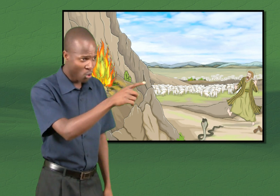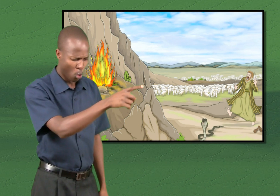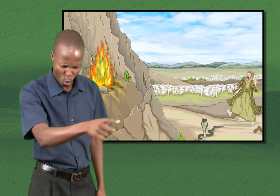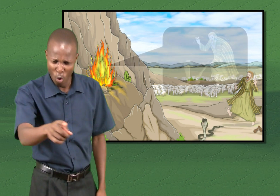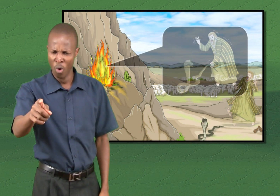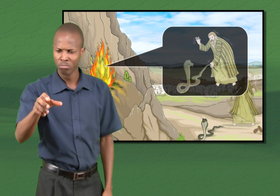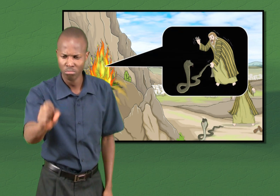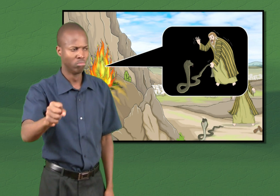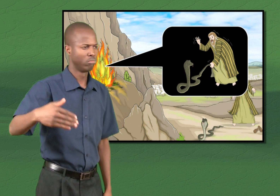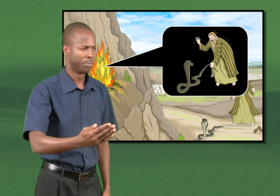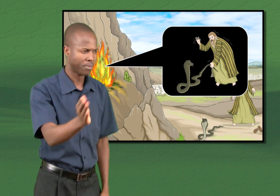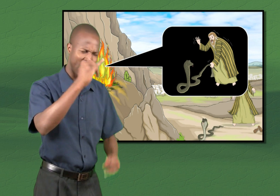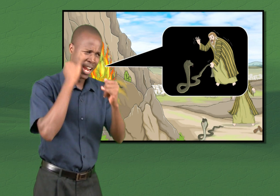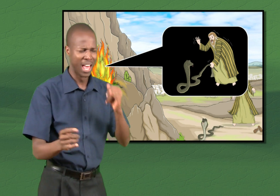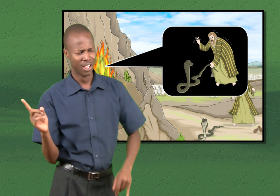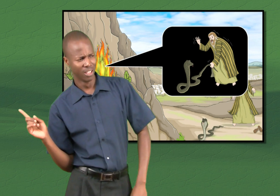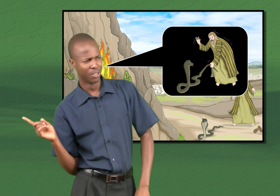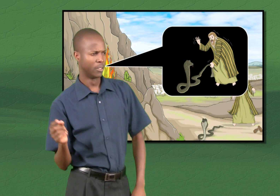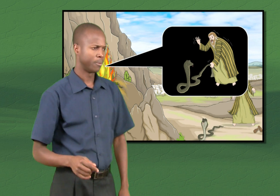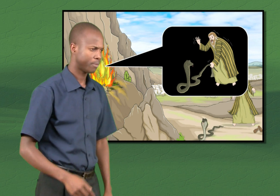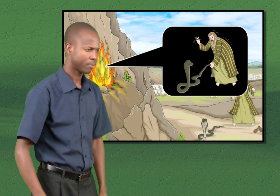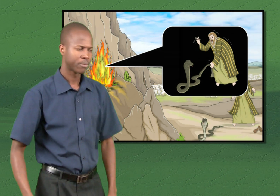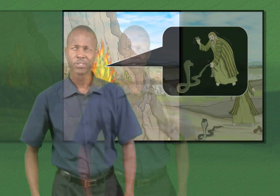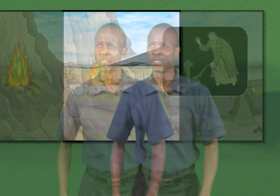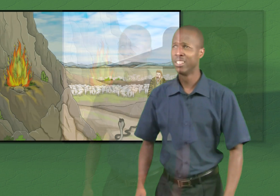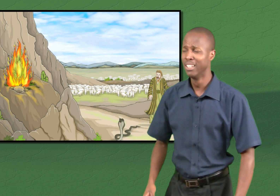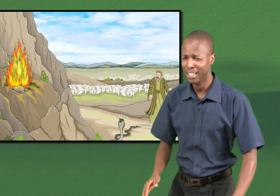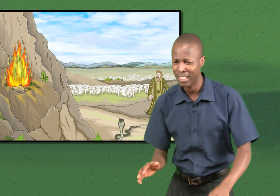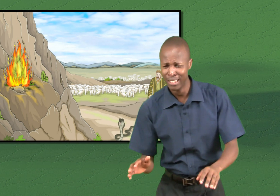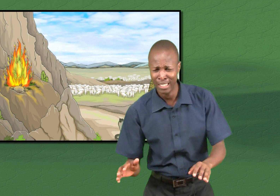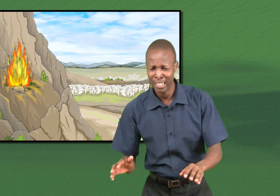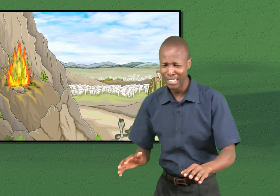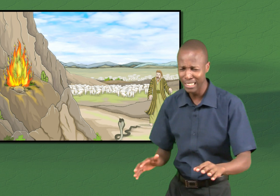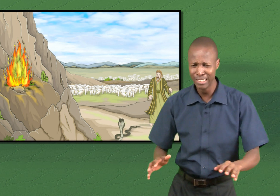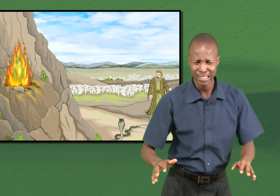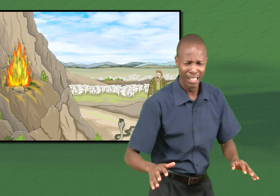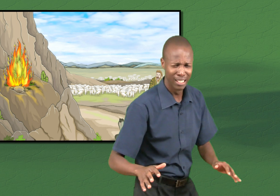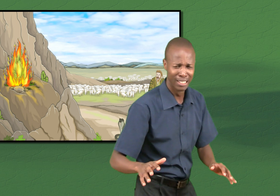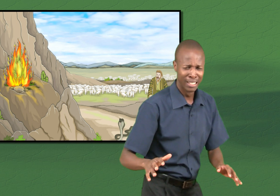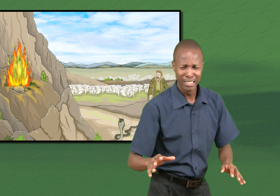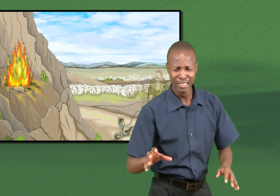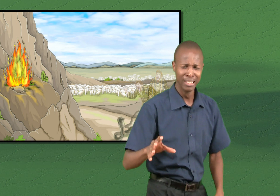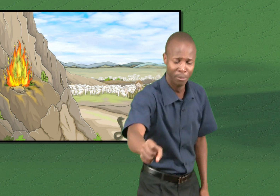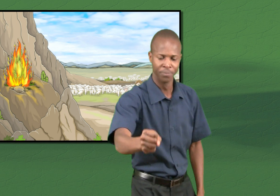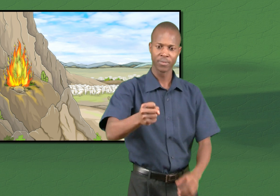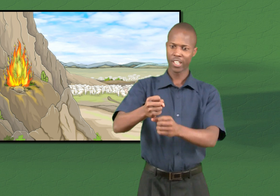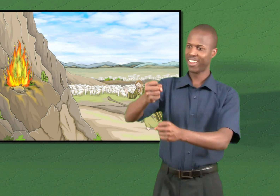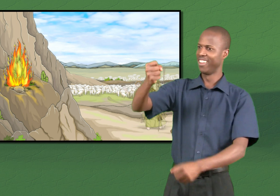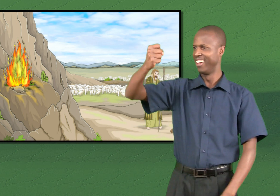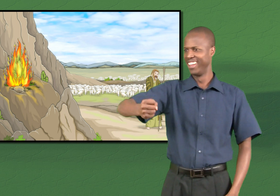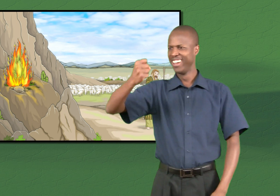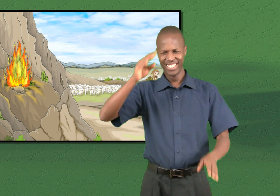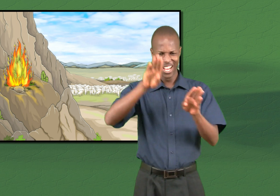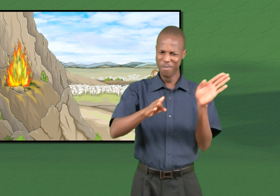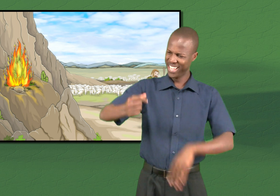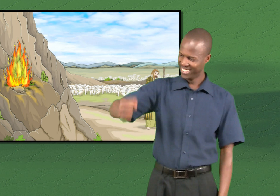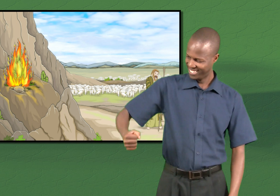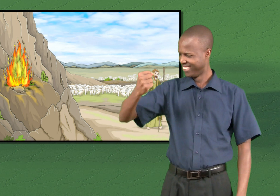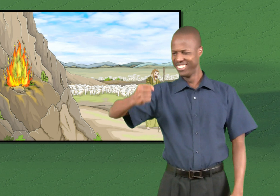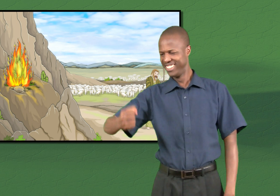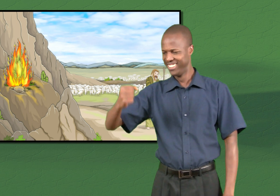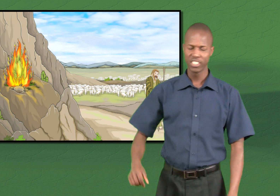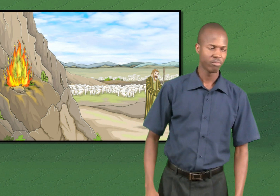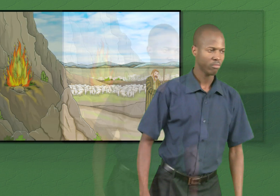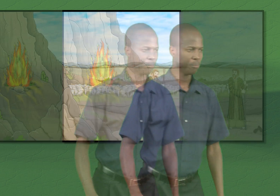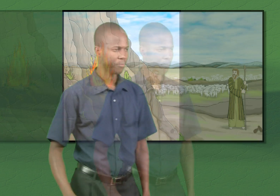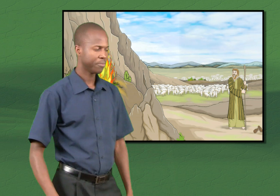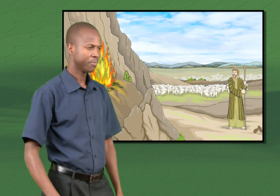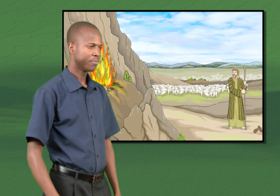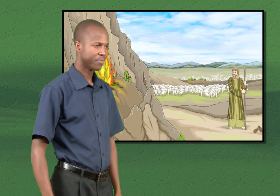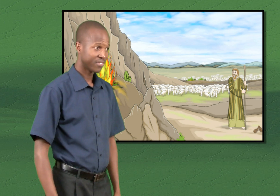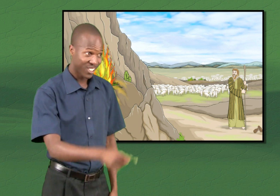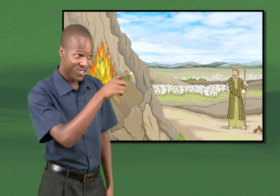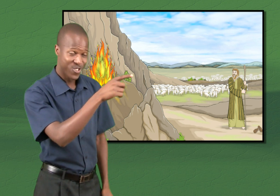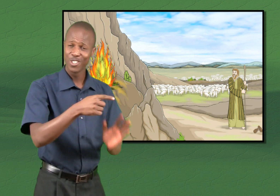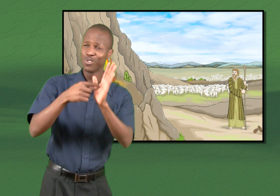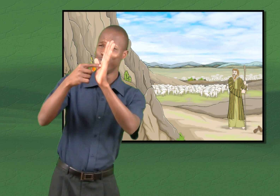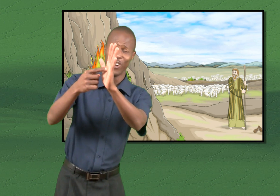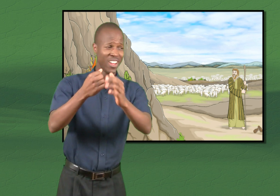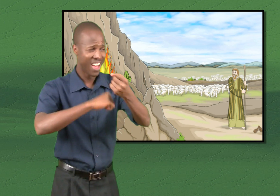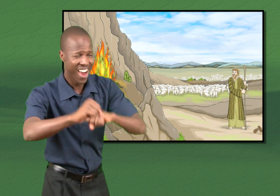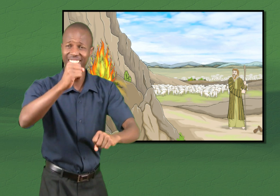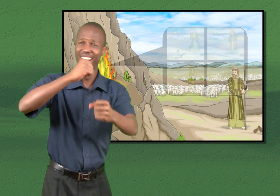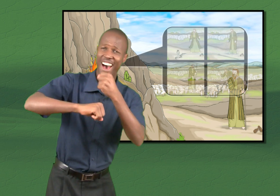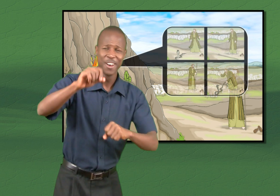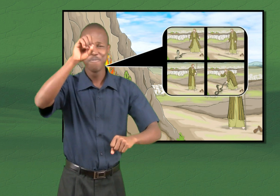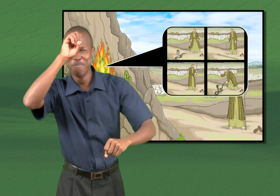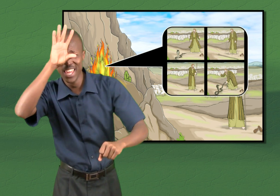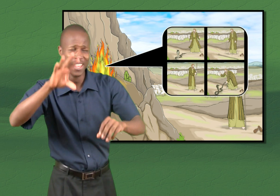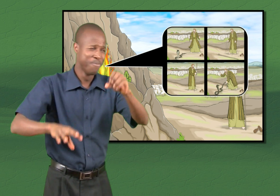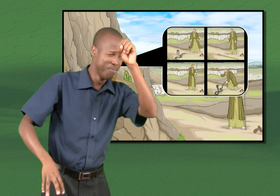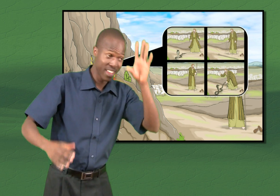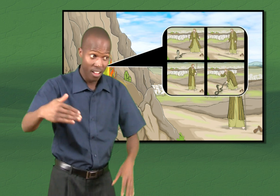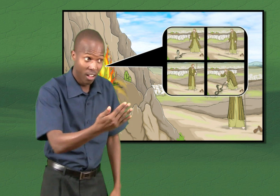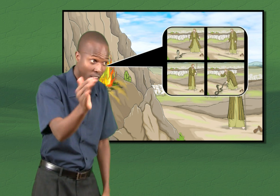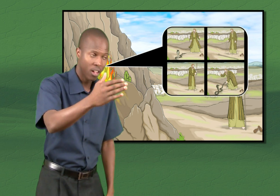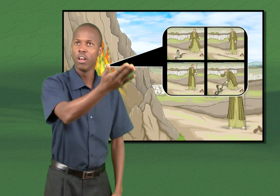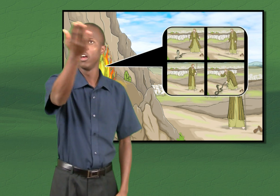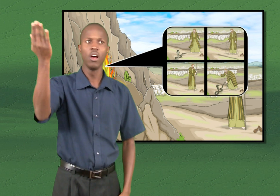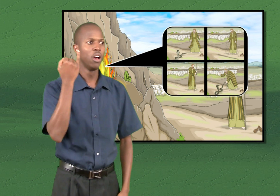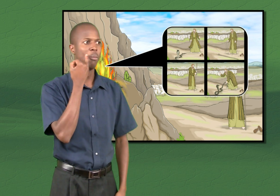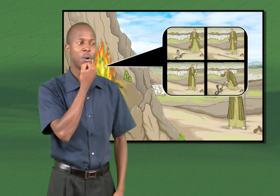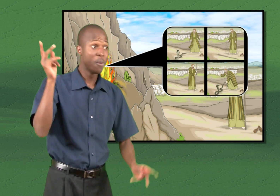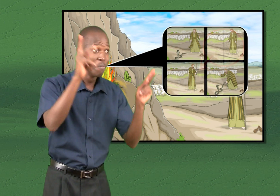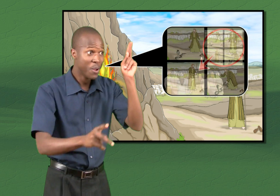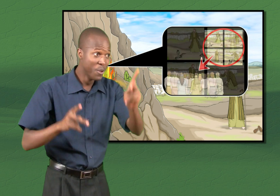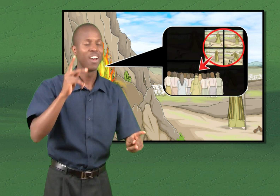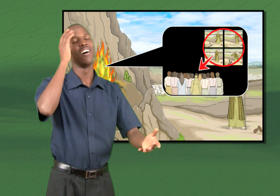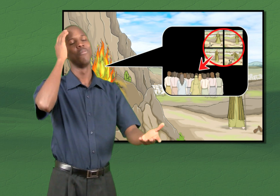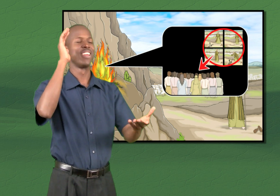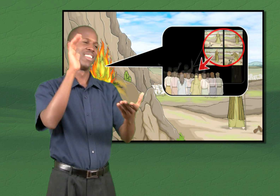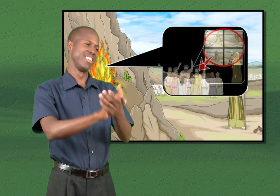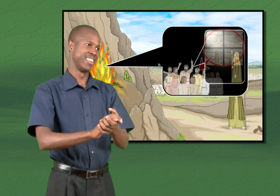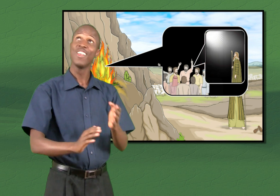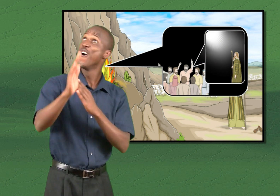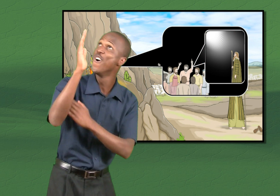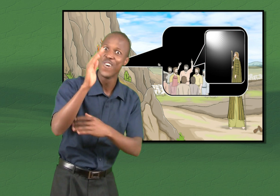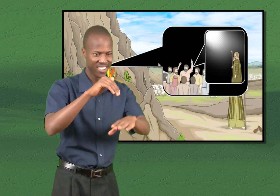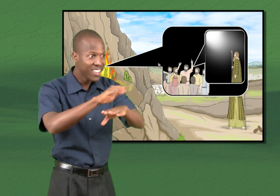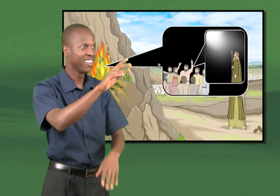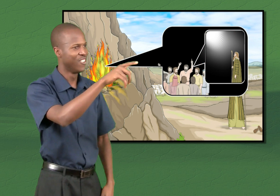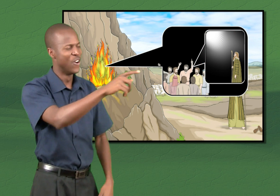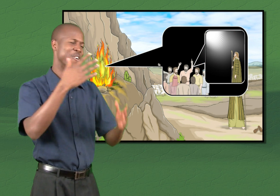“Stretch out your hand and grab it by the tail,” the LORD said to Moses, who reached out his hand and caught the snake, and it turned back into a staff in his hand.